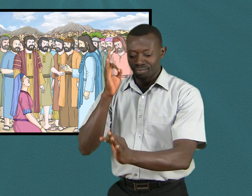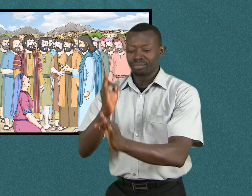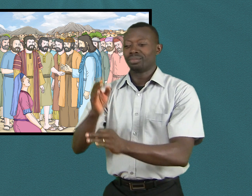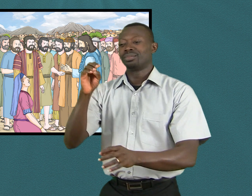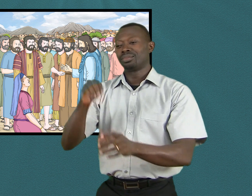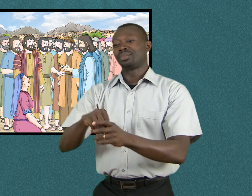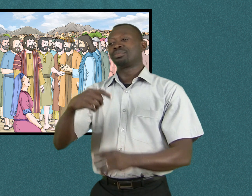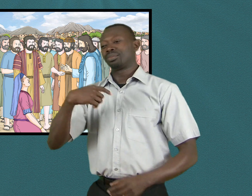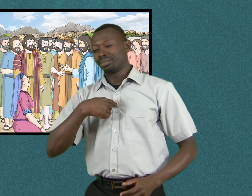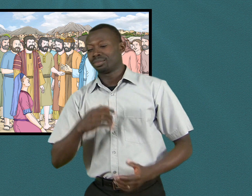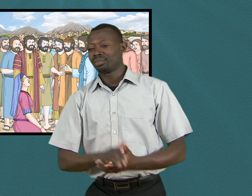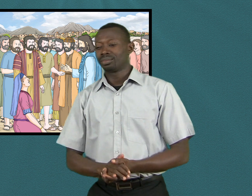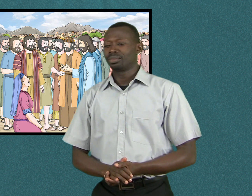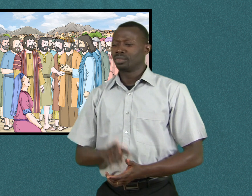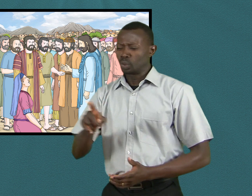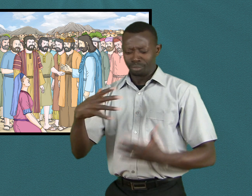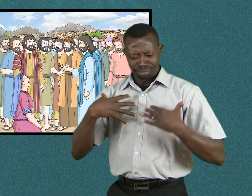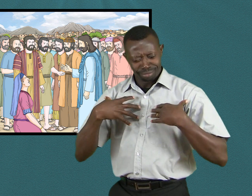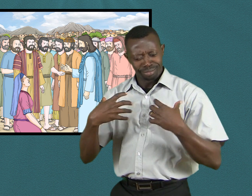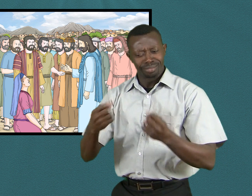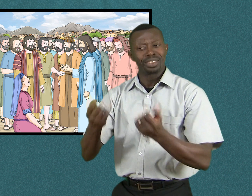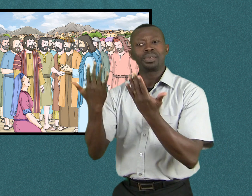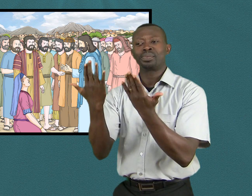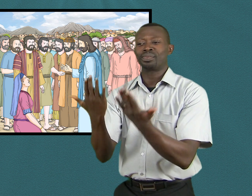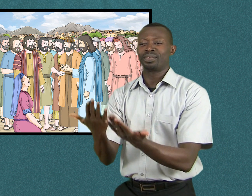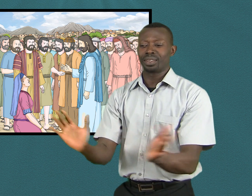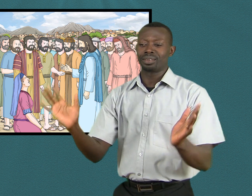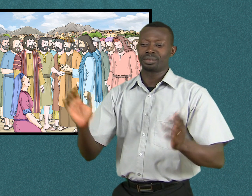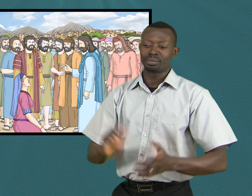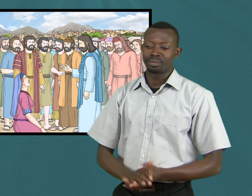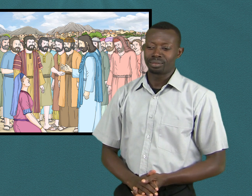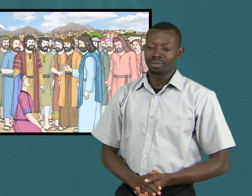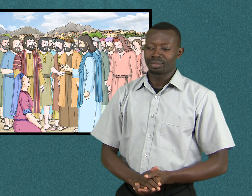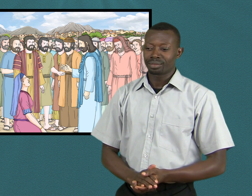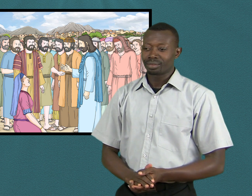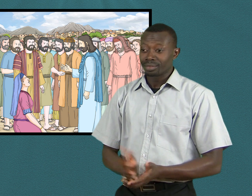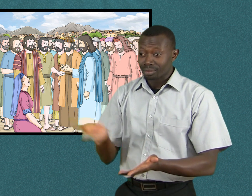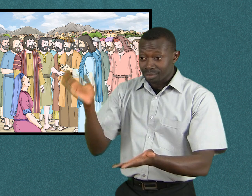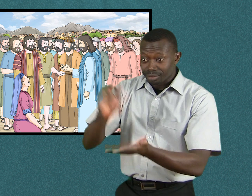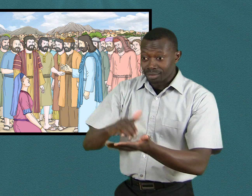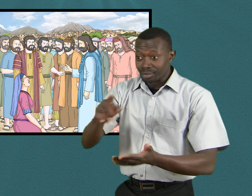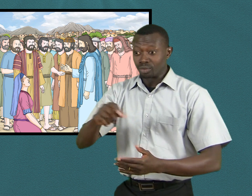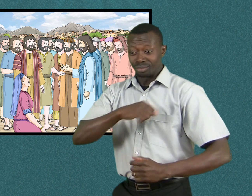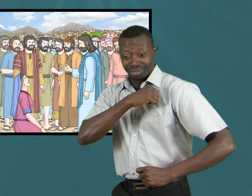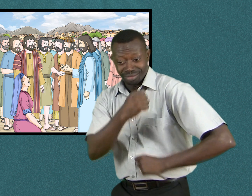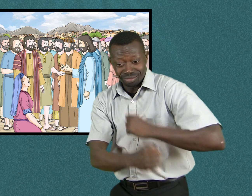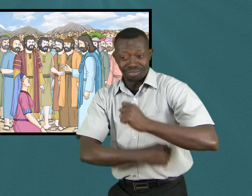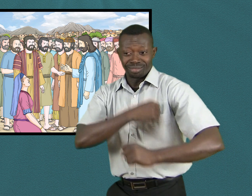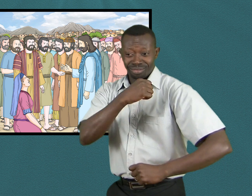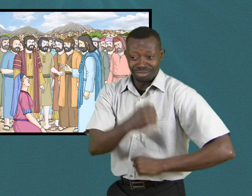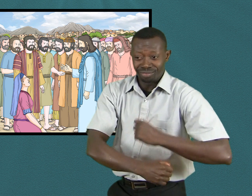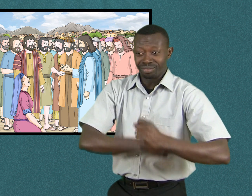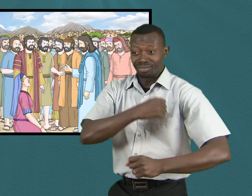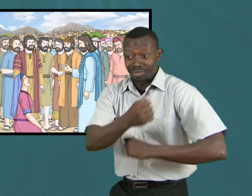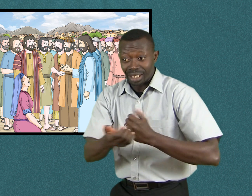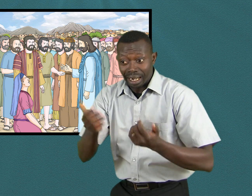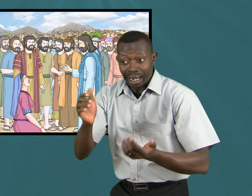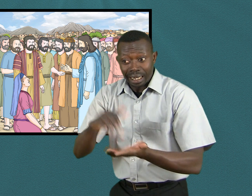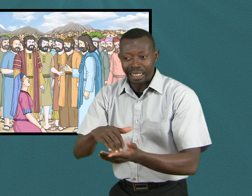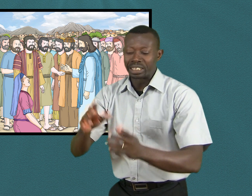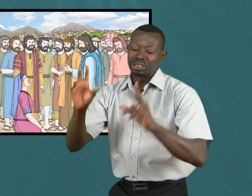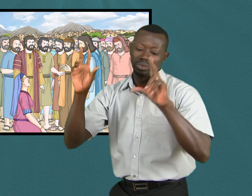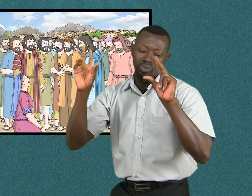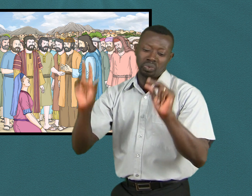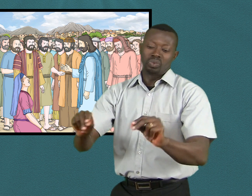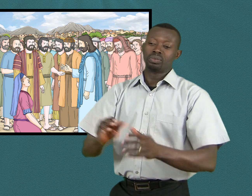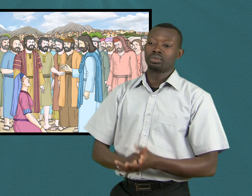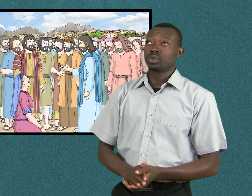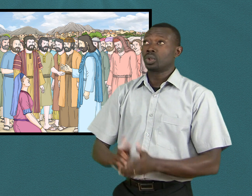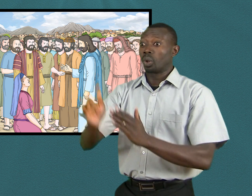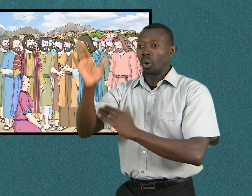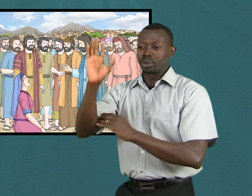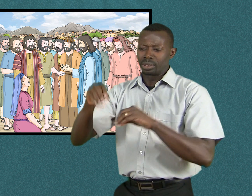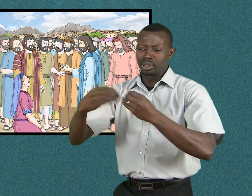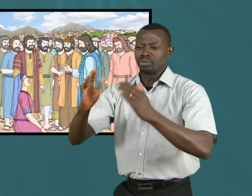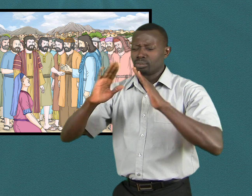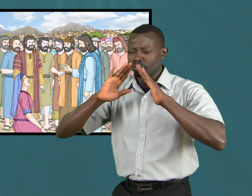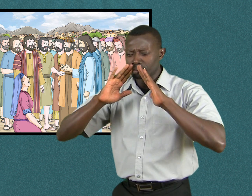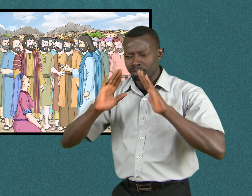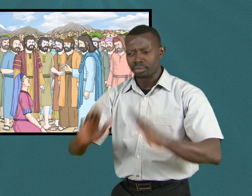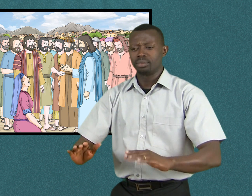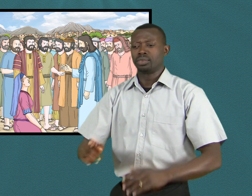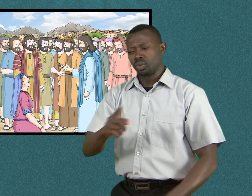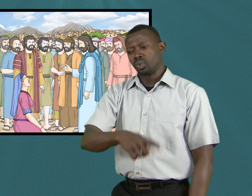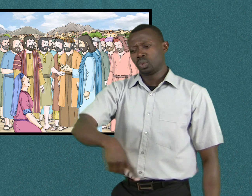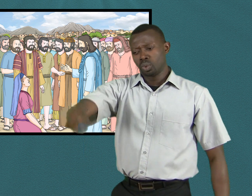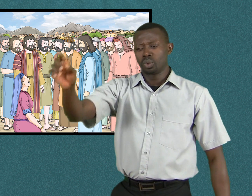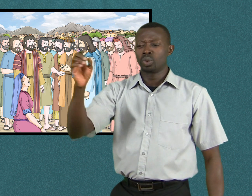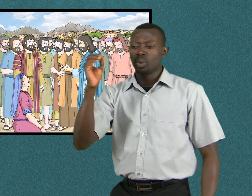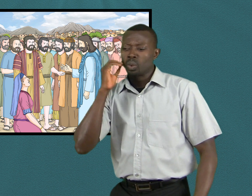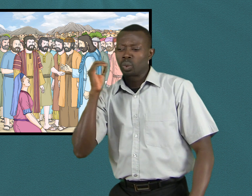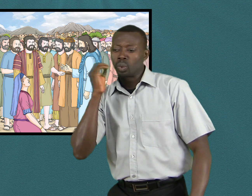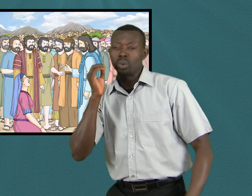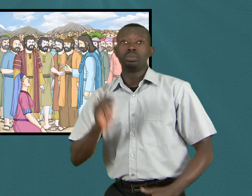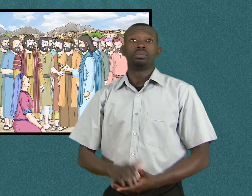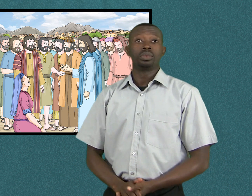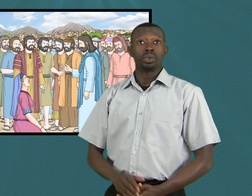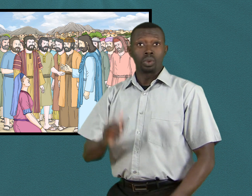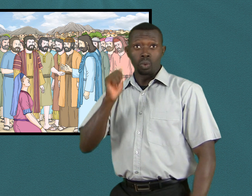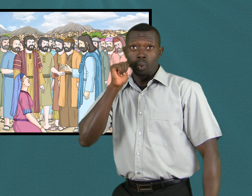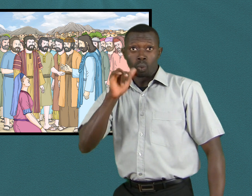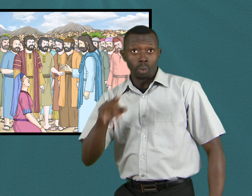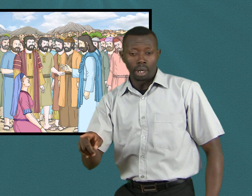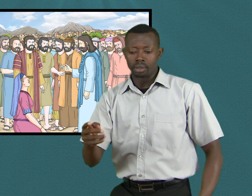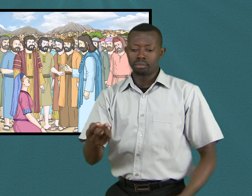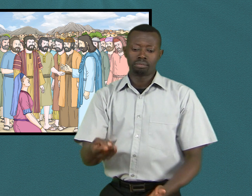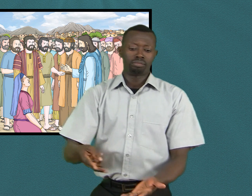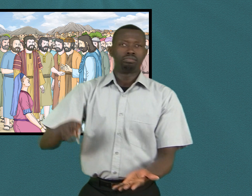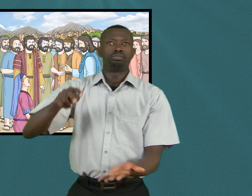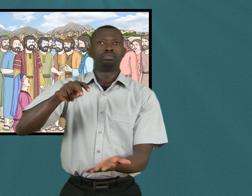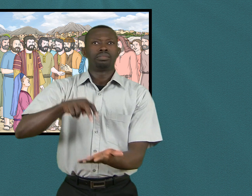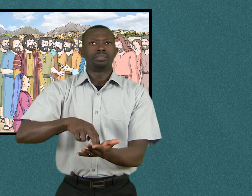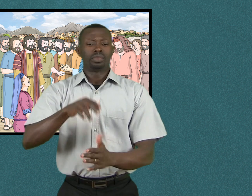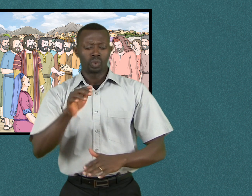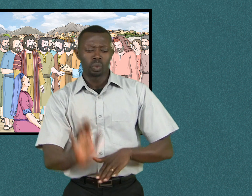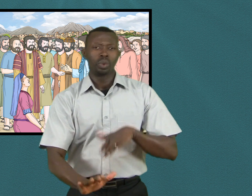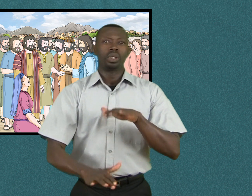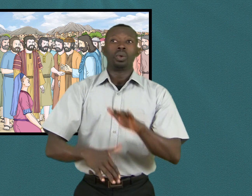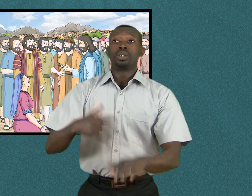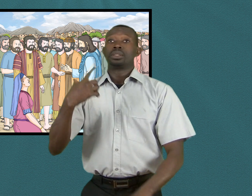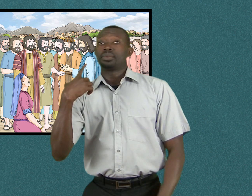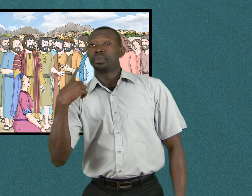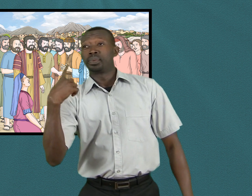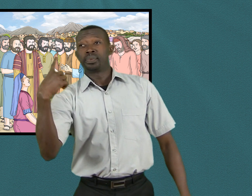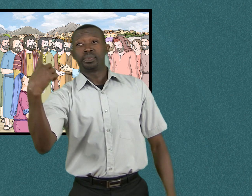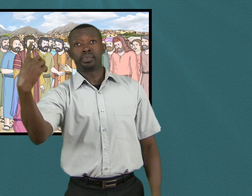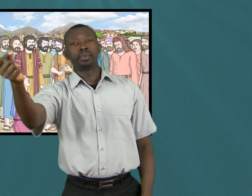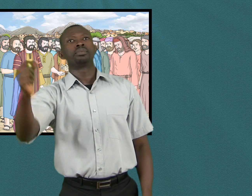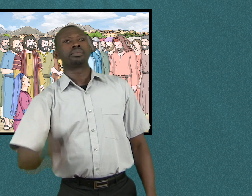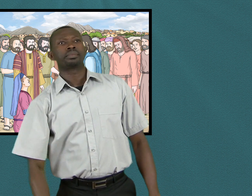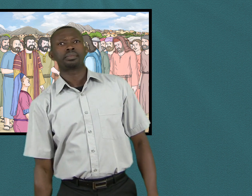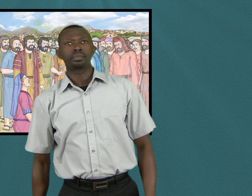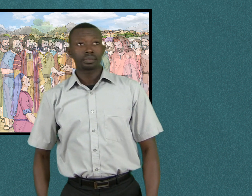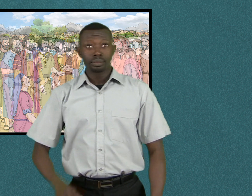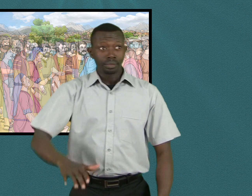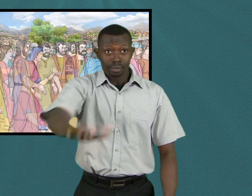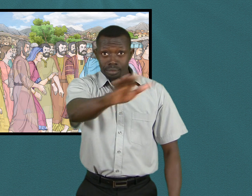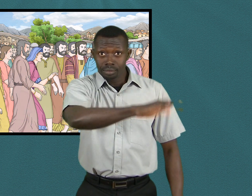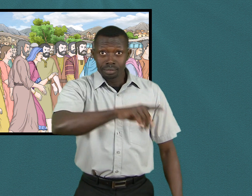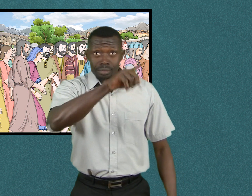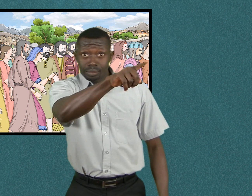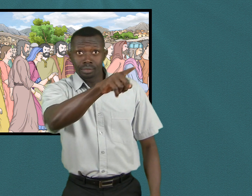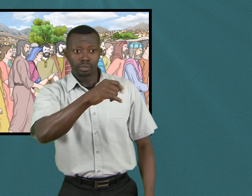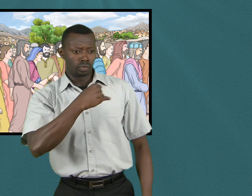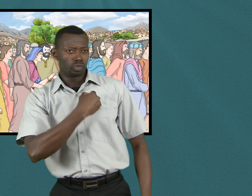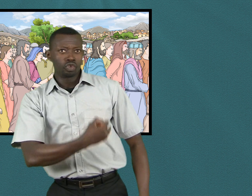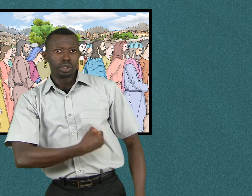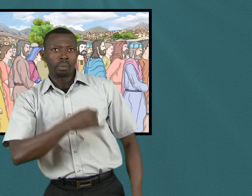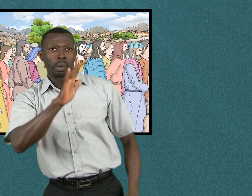“Daughter,” said Jesus, “your faith has healed you. Go in peace and be free of your affliction.”